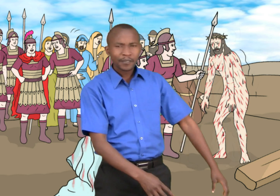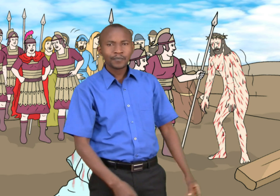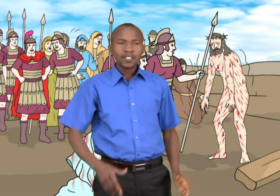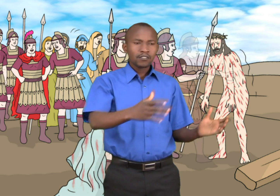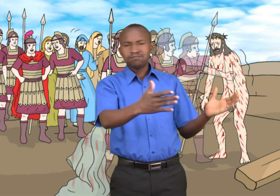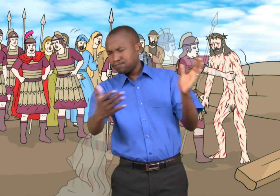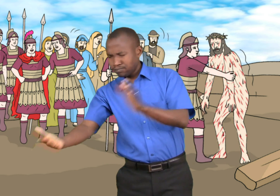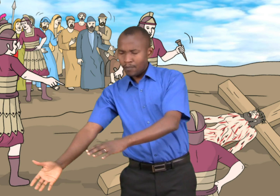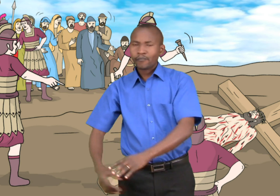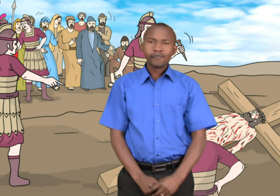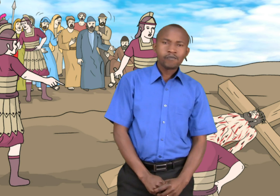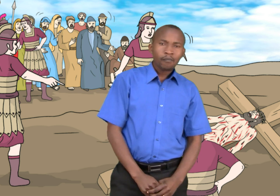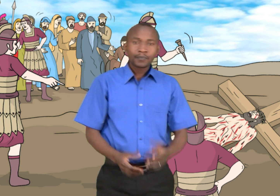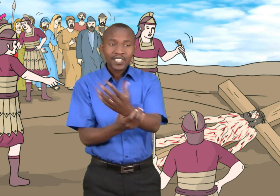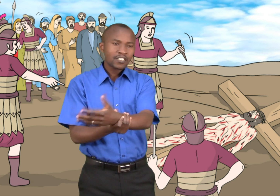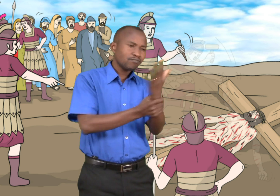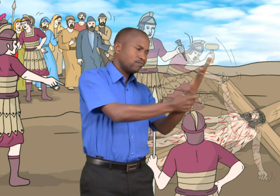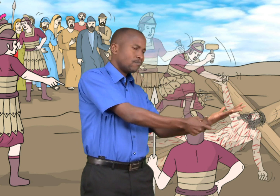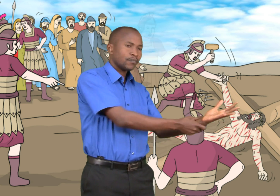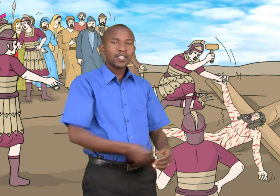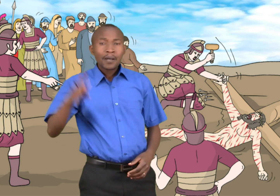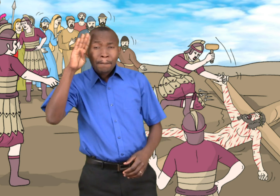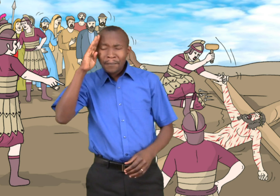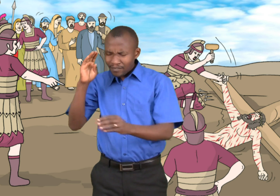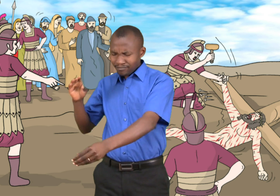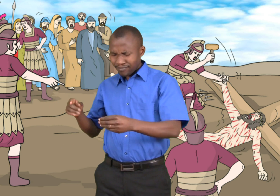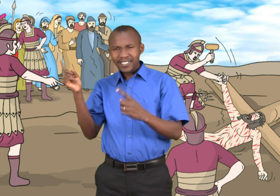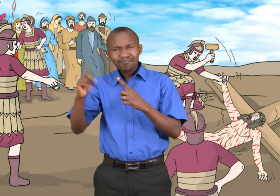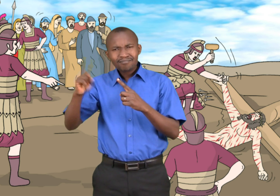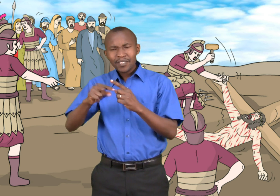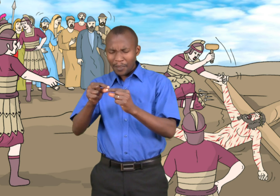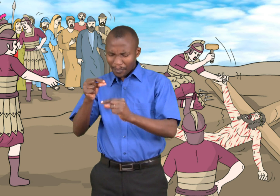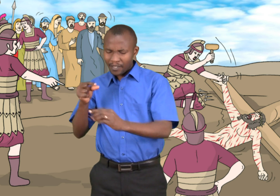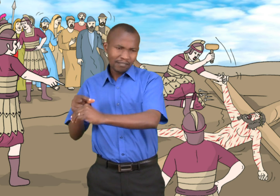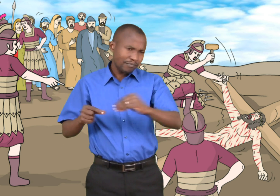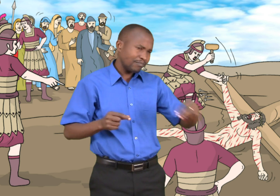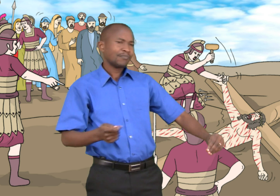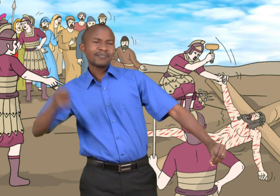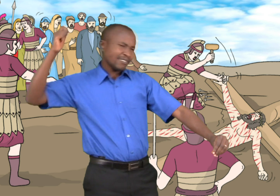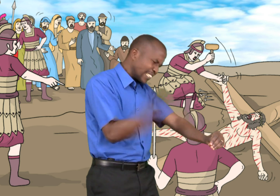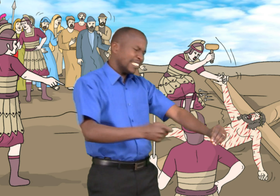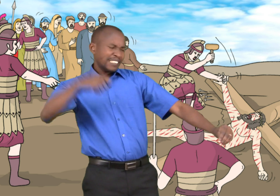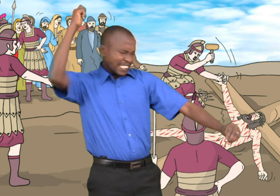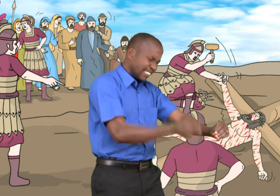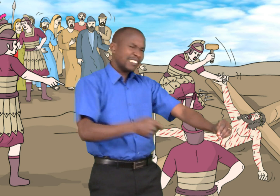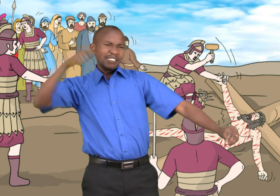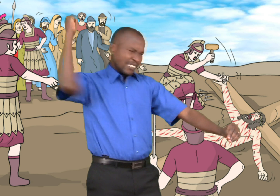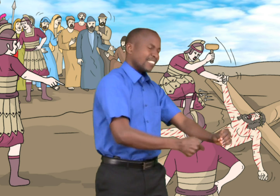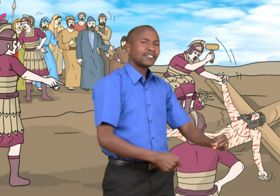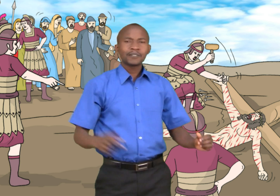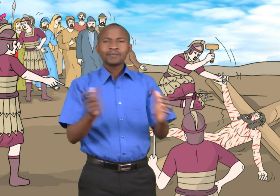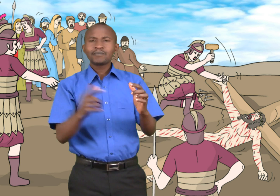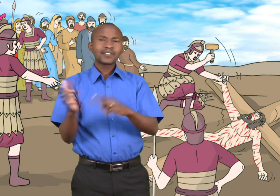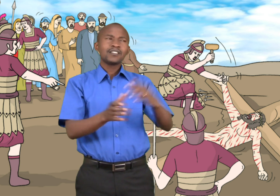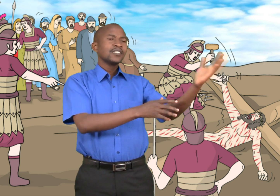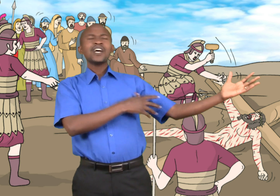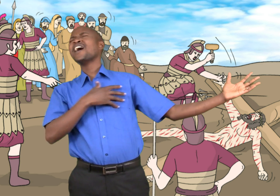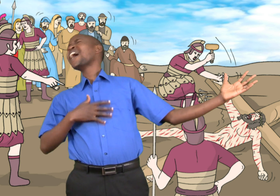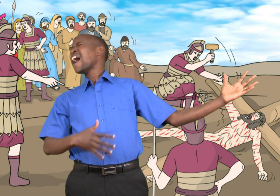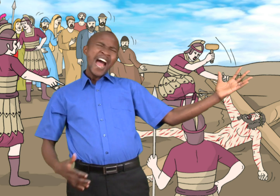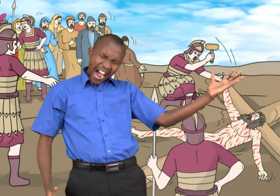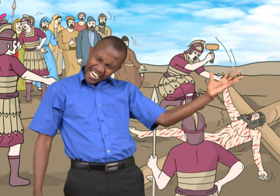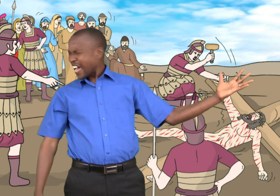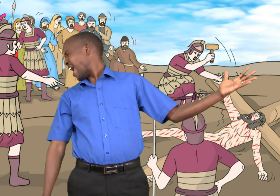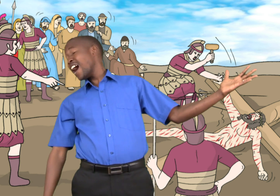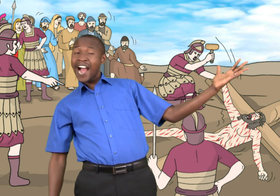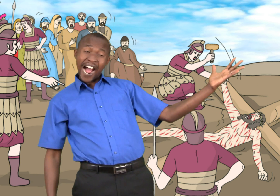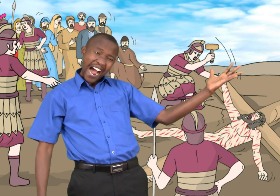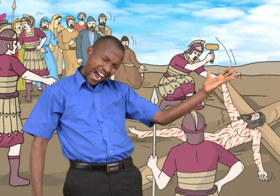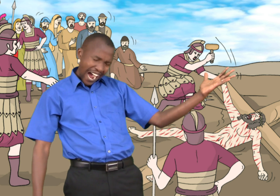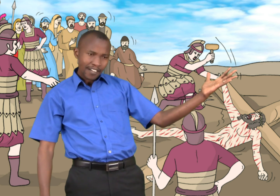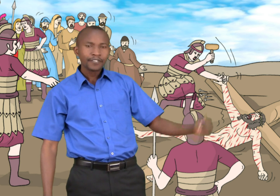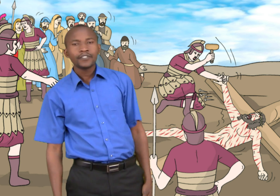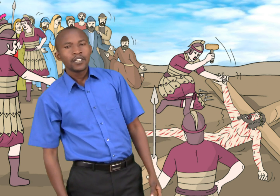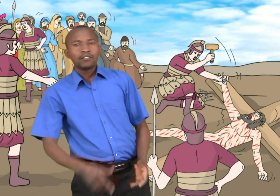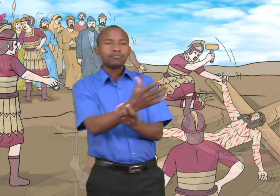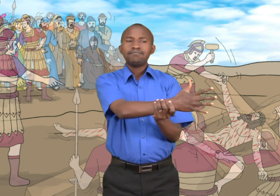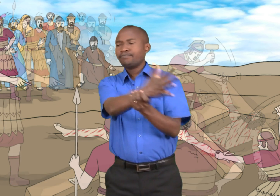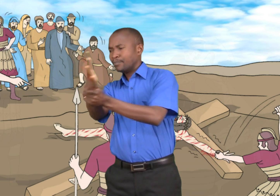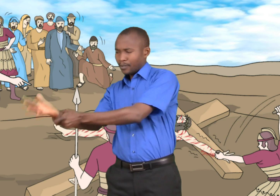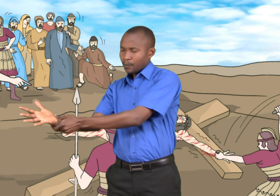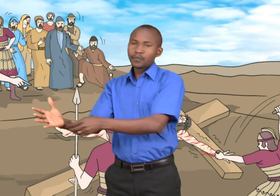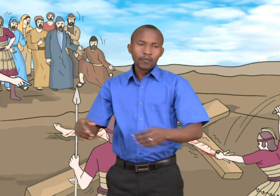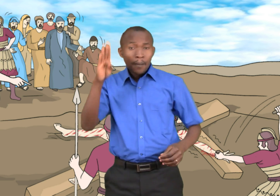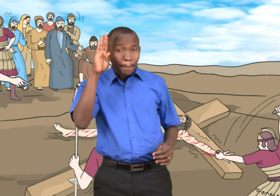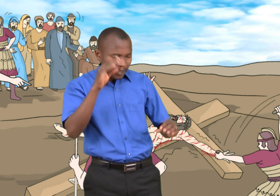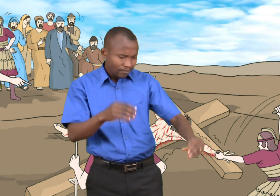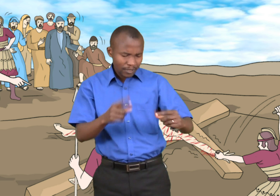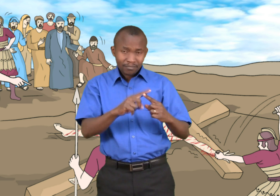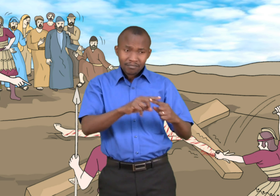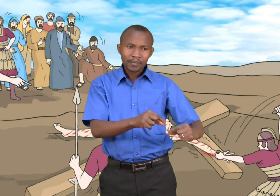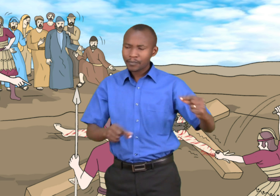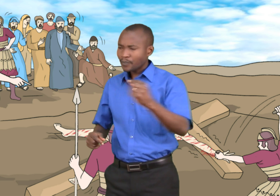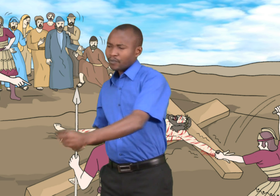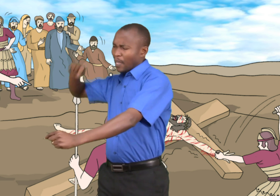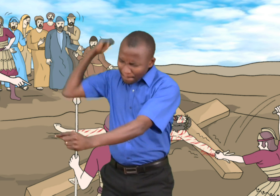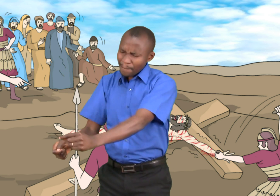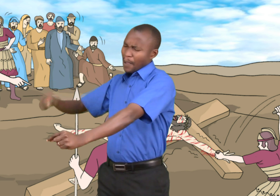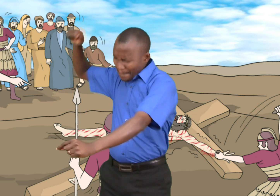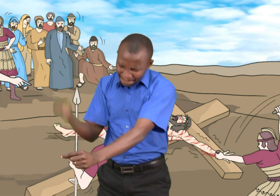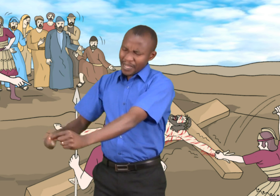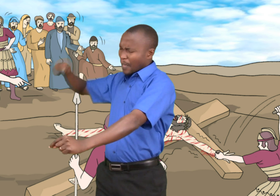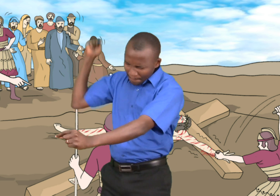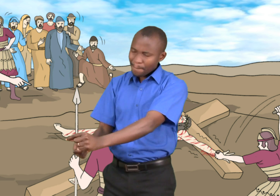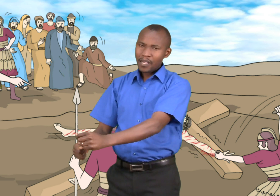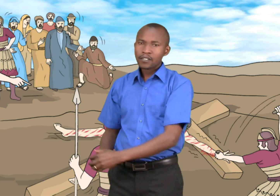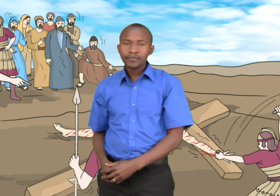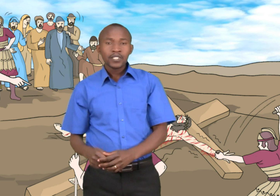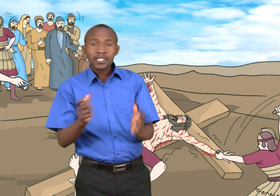When they had crucified Him, they divided up His garments by casting lots.